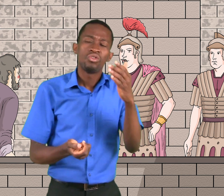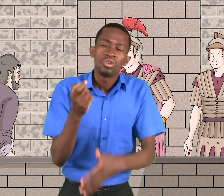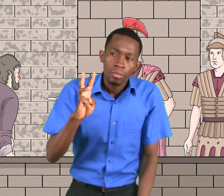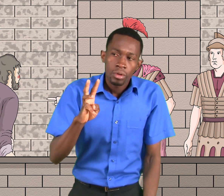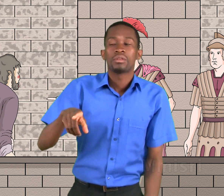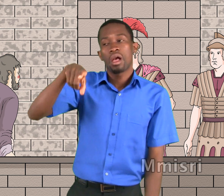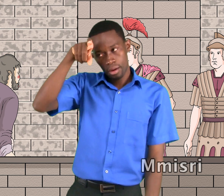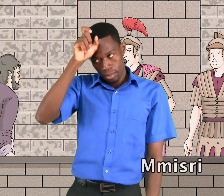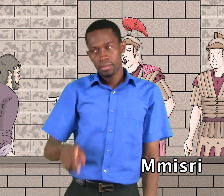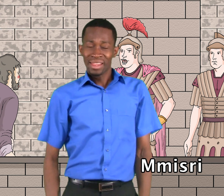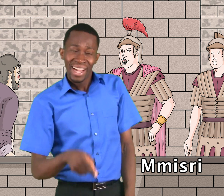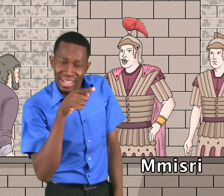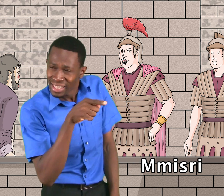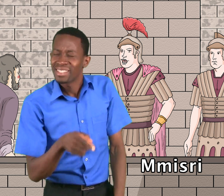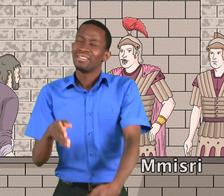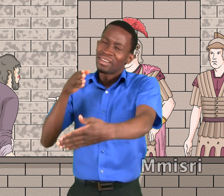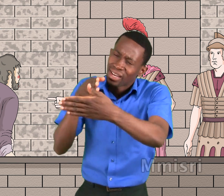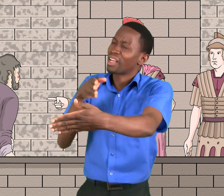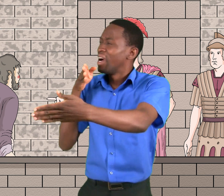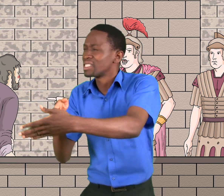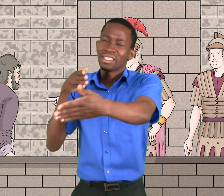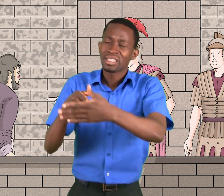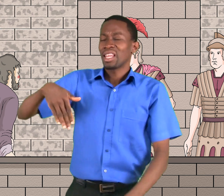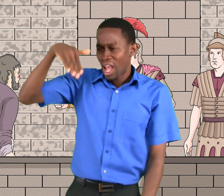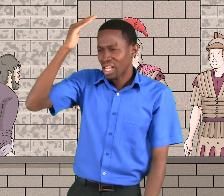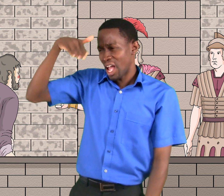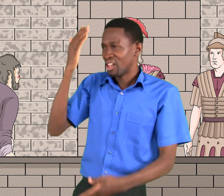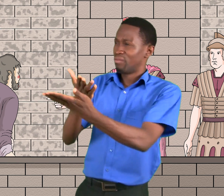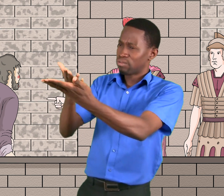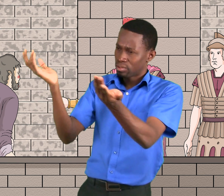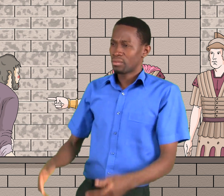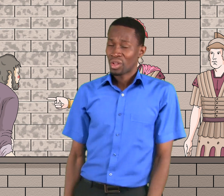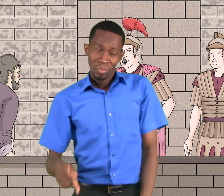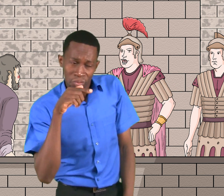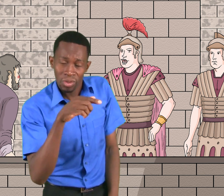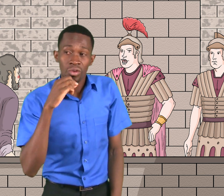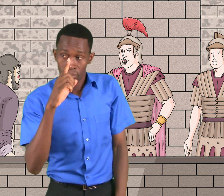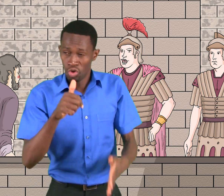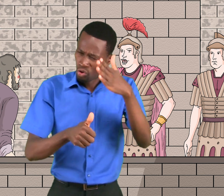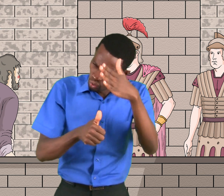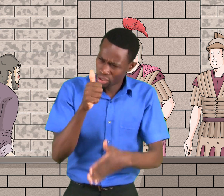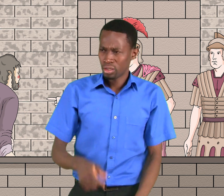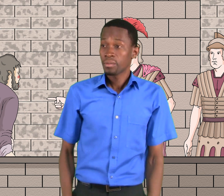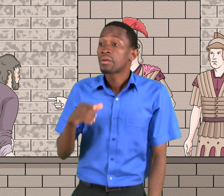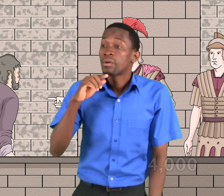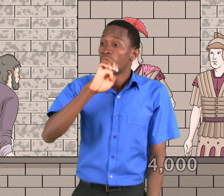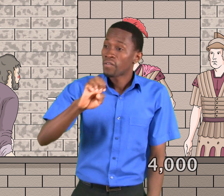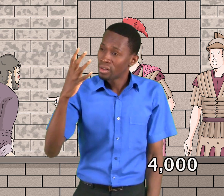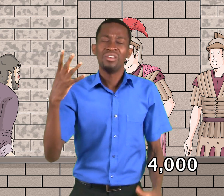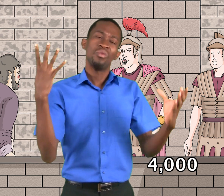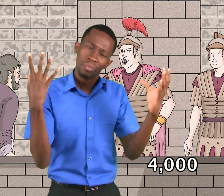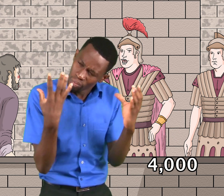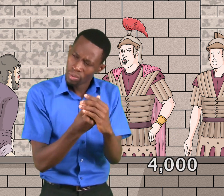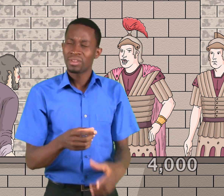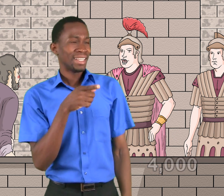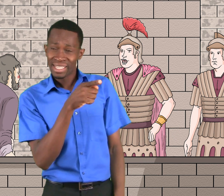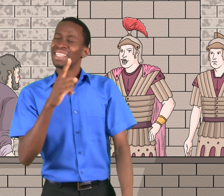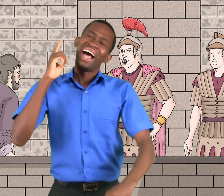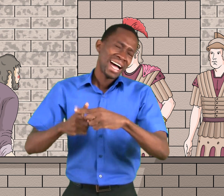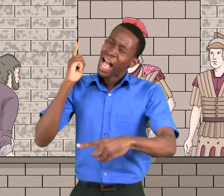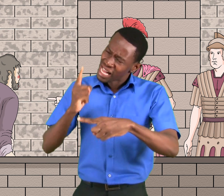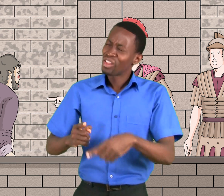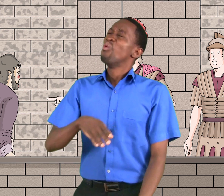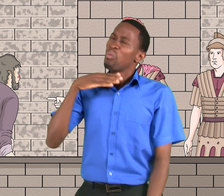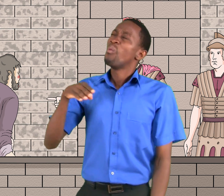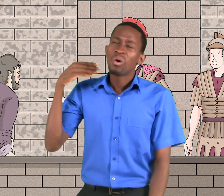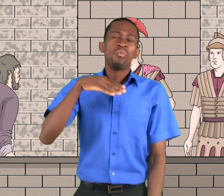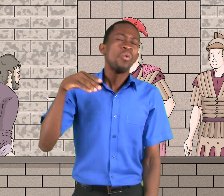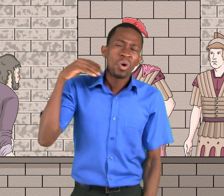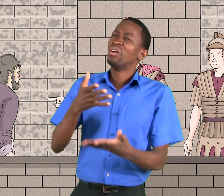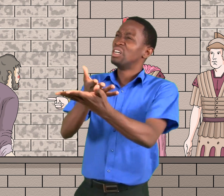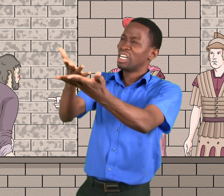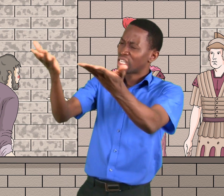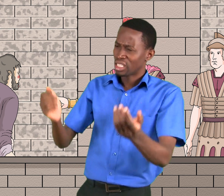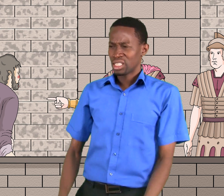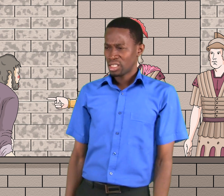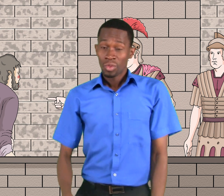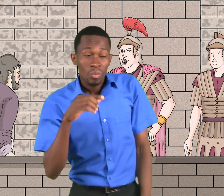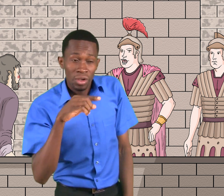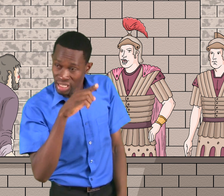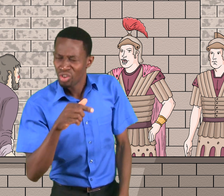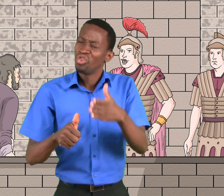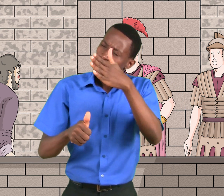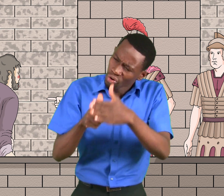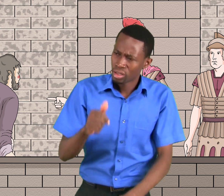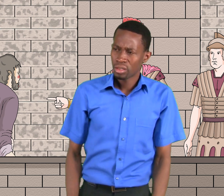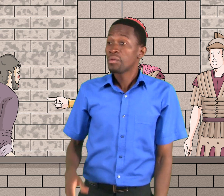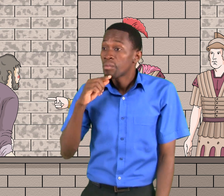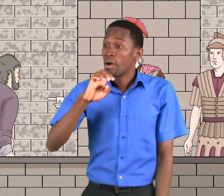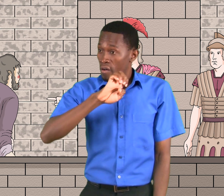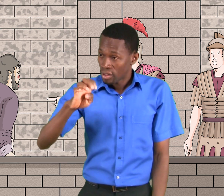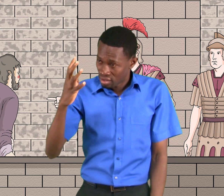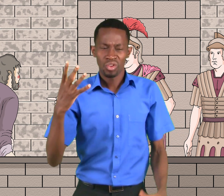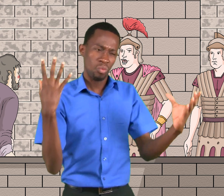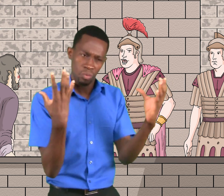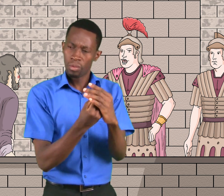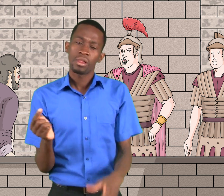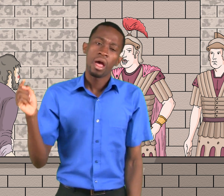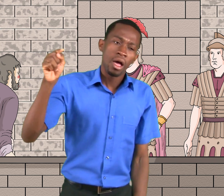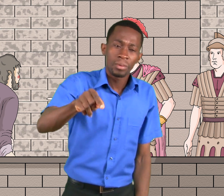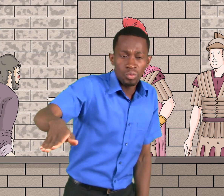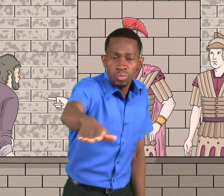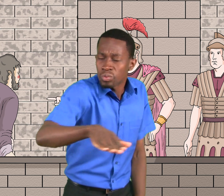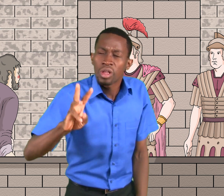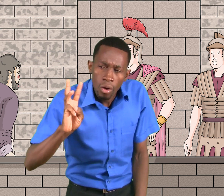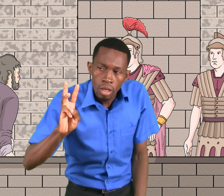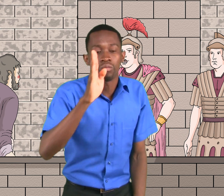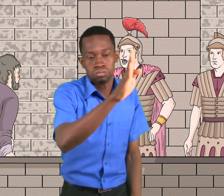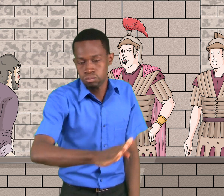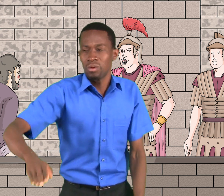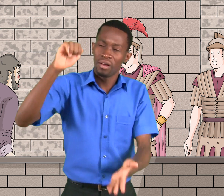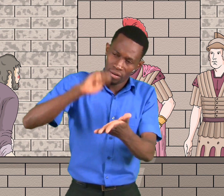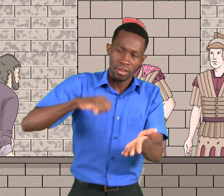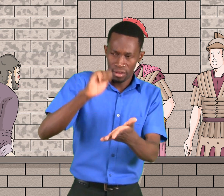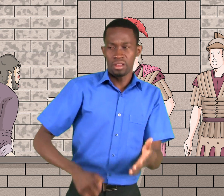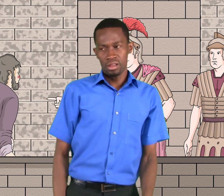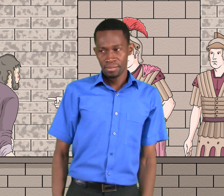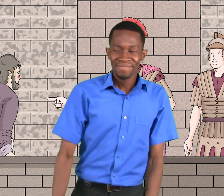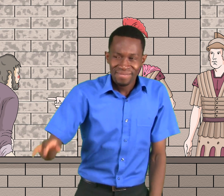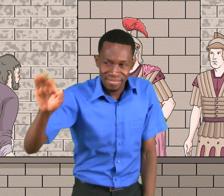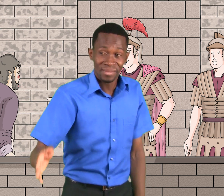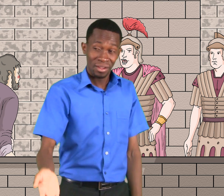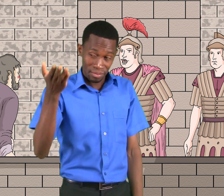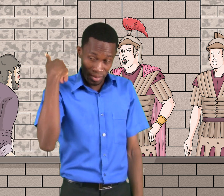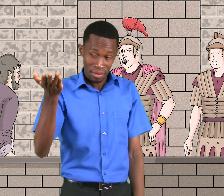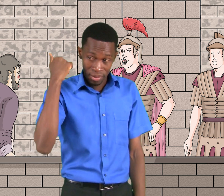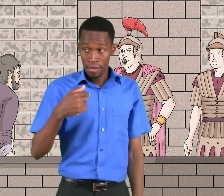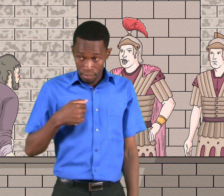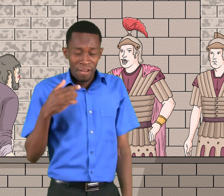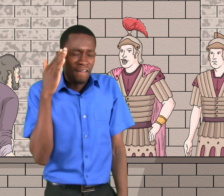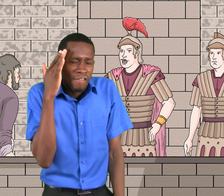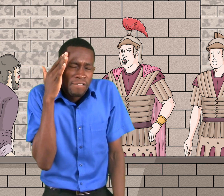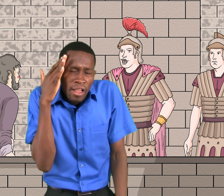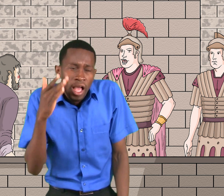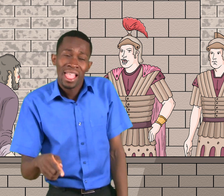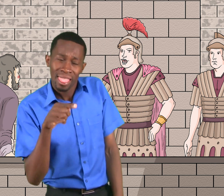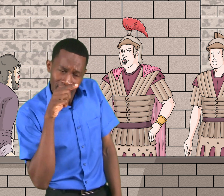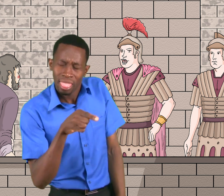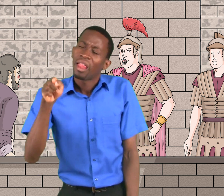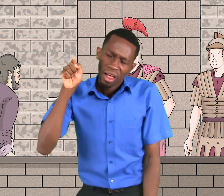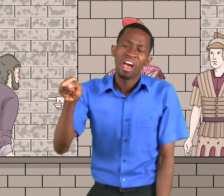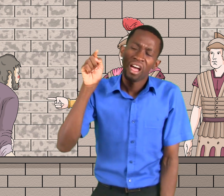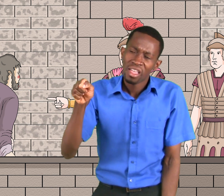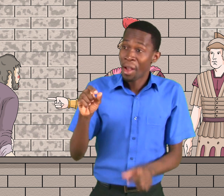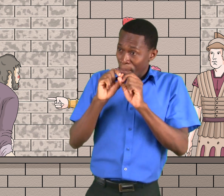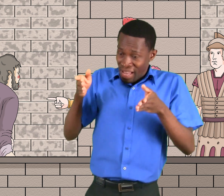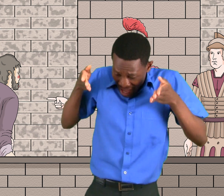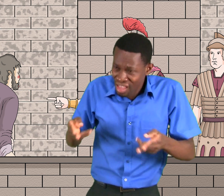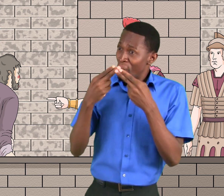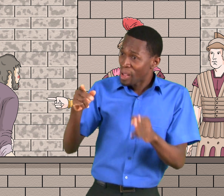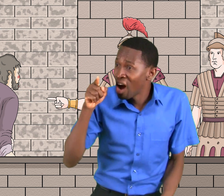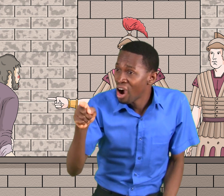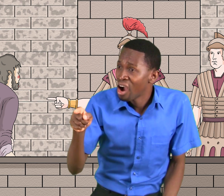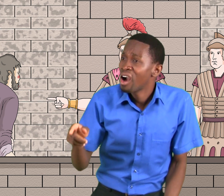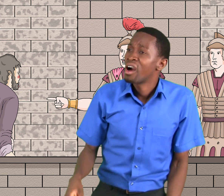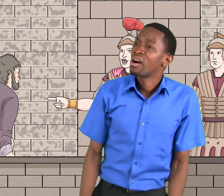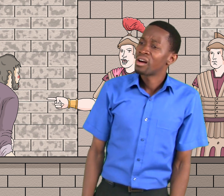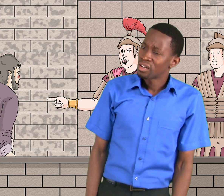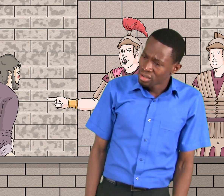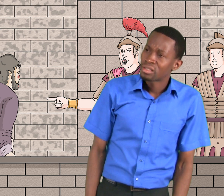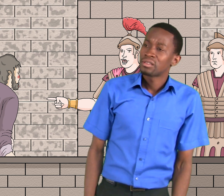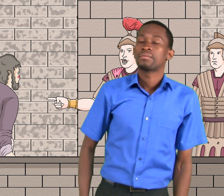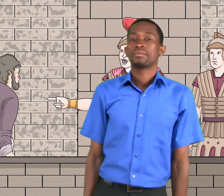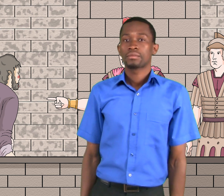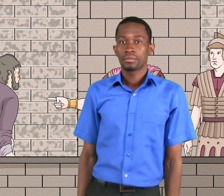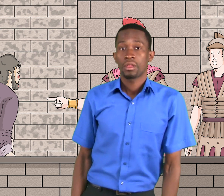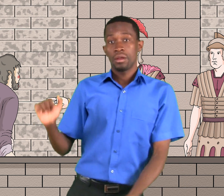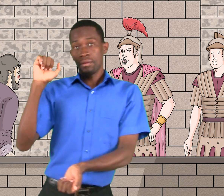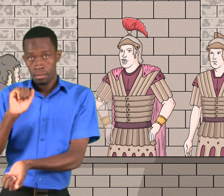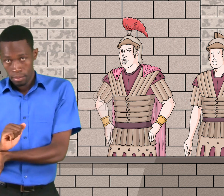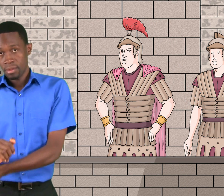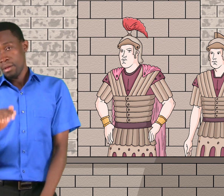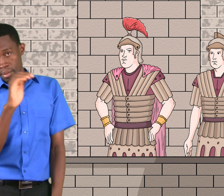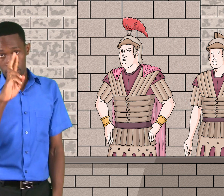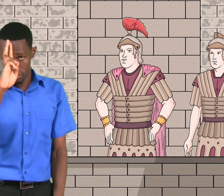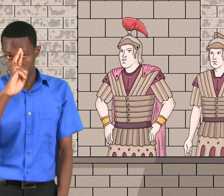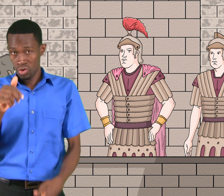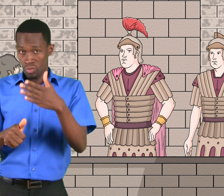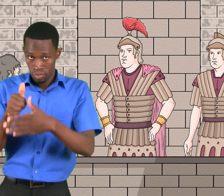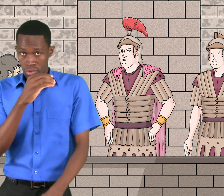“Aren’t you the Egyptian who incited a rebellion some time ago and led four thousand members of the ‘Assassins’ into the wilderness?”